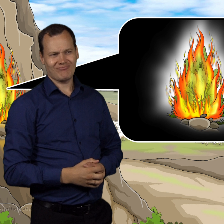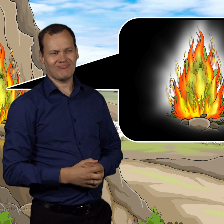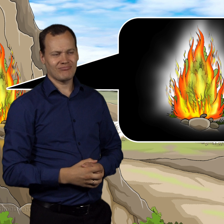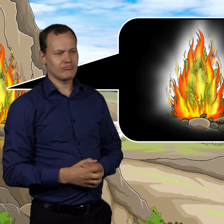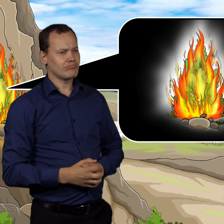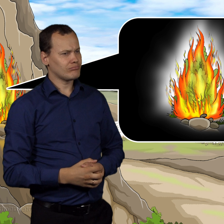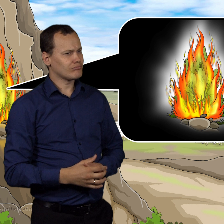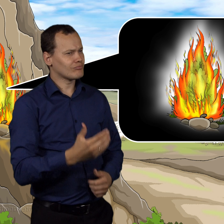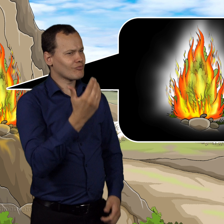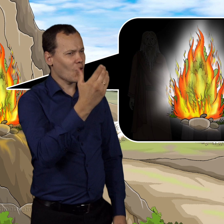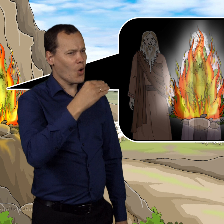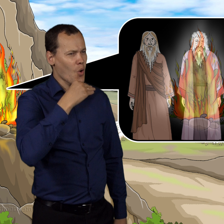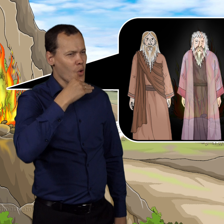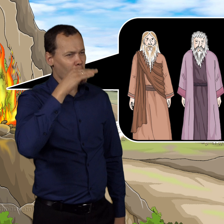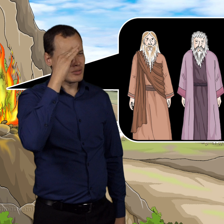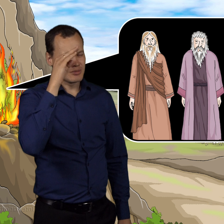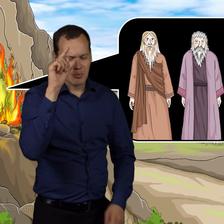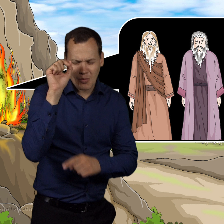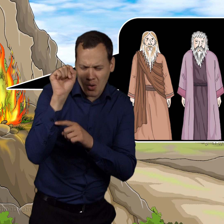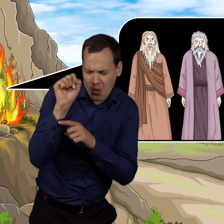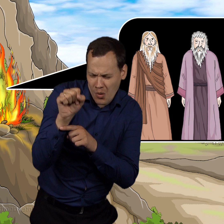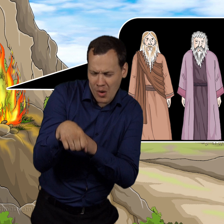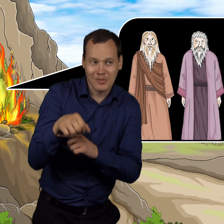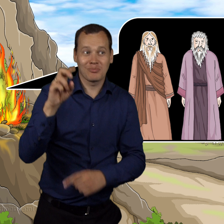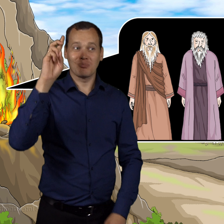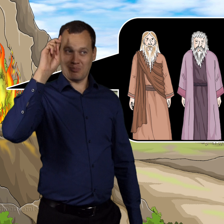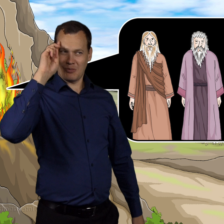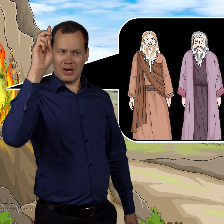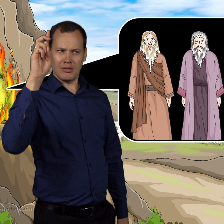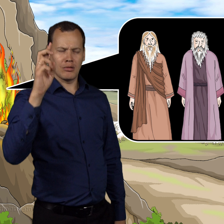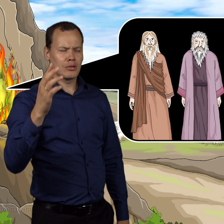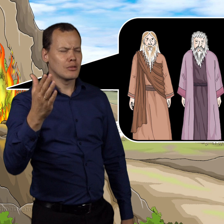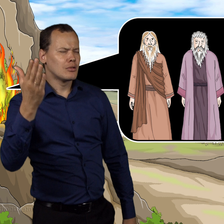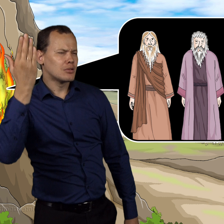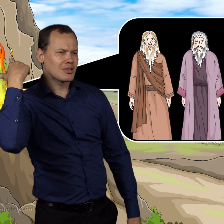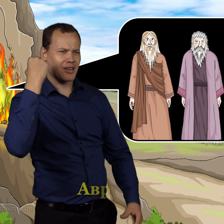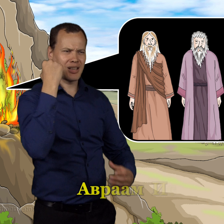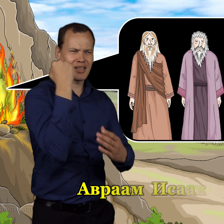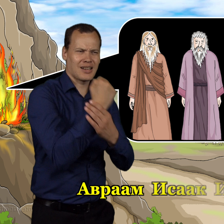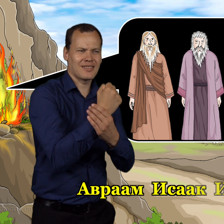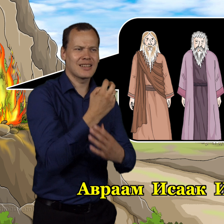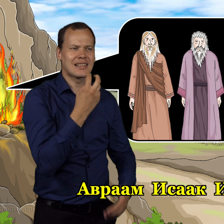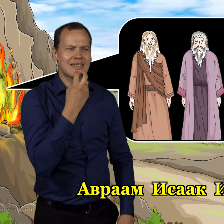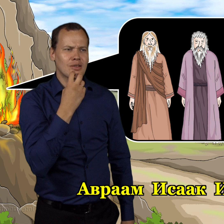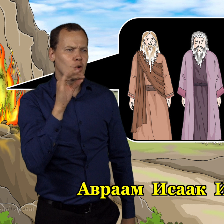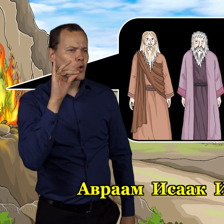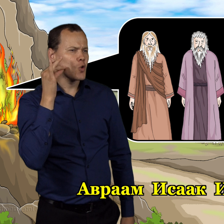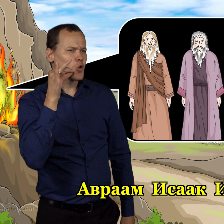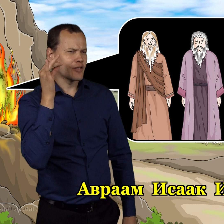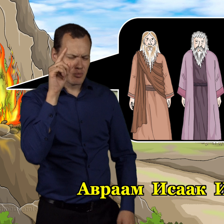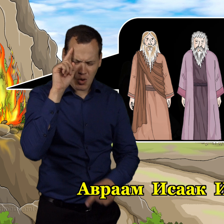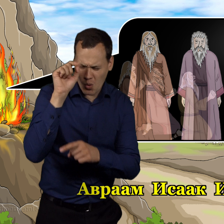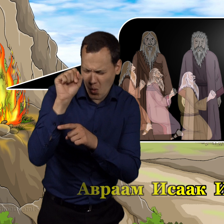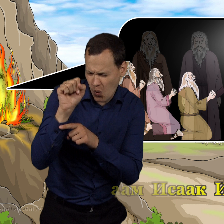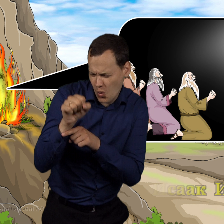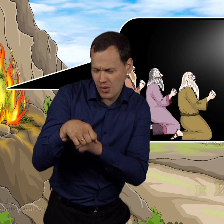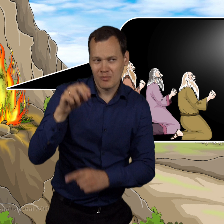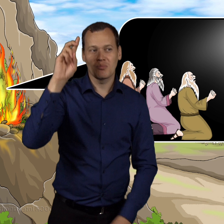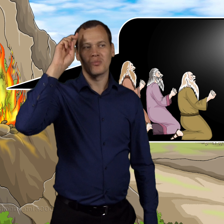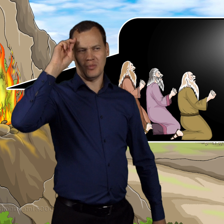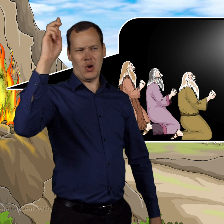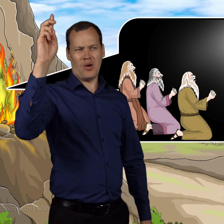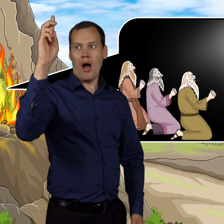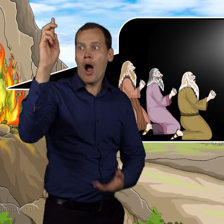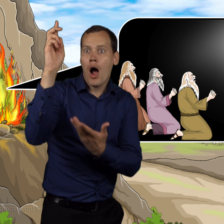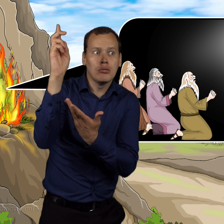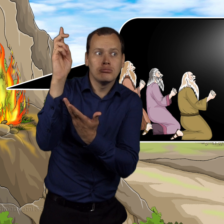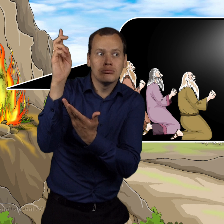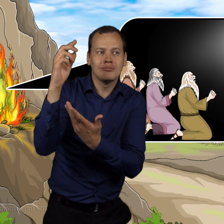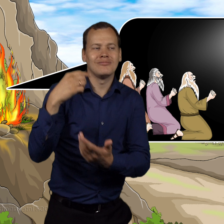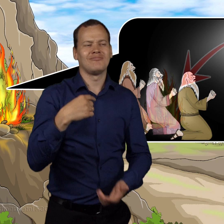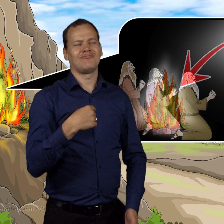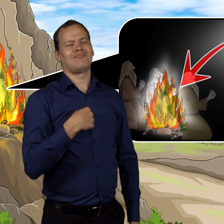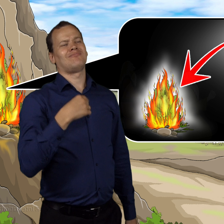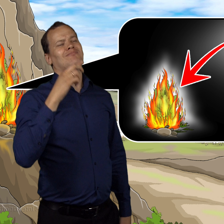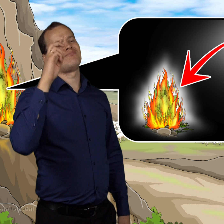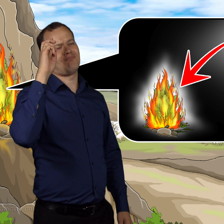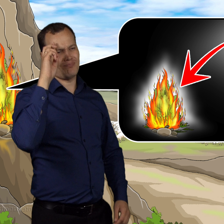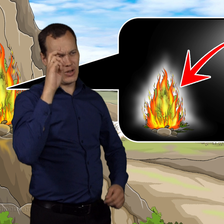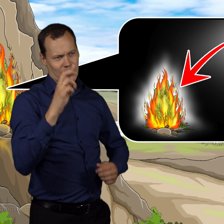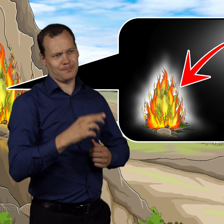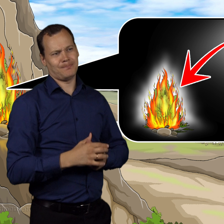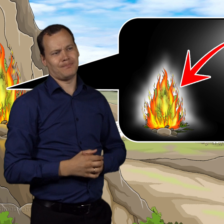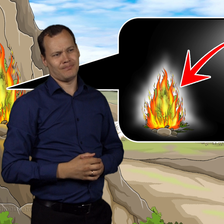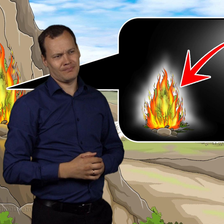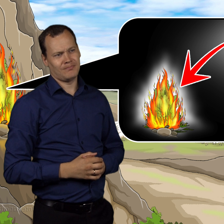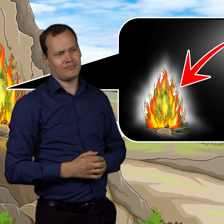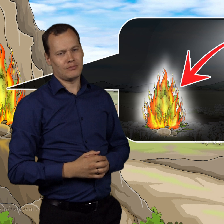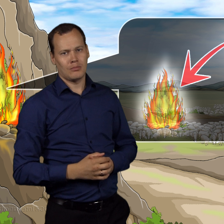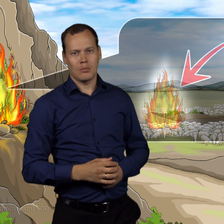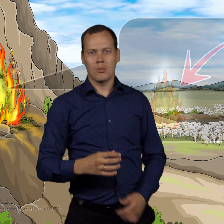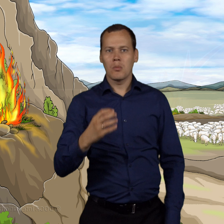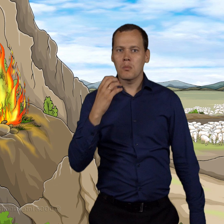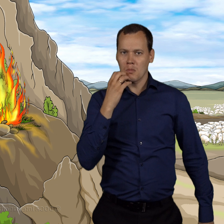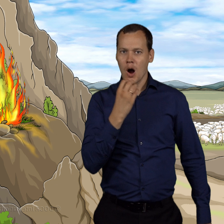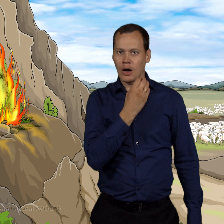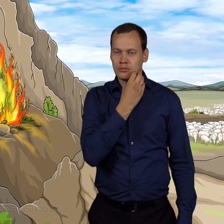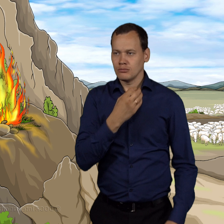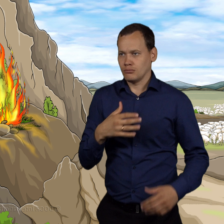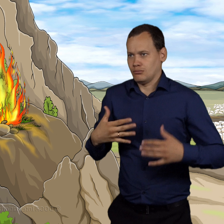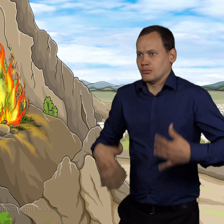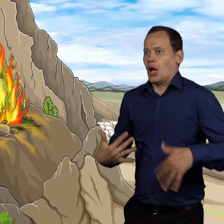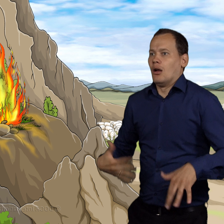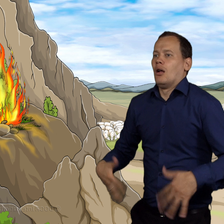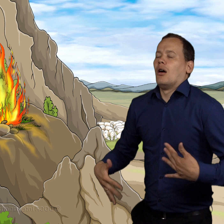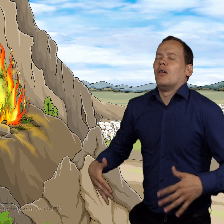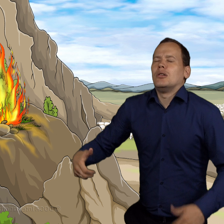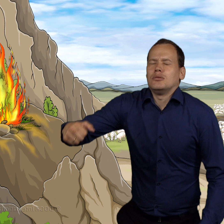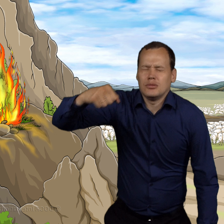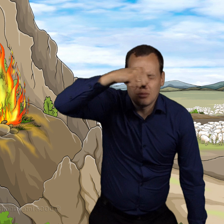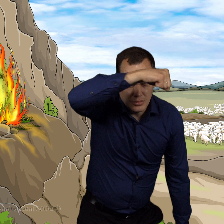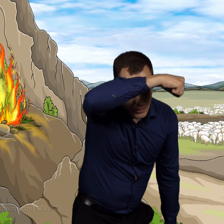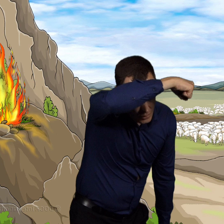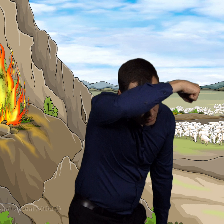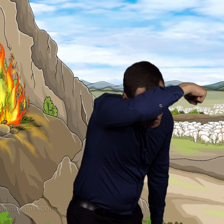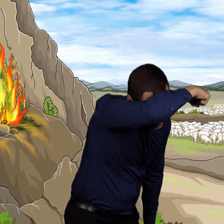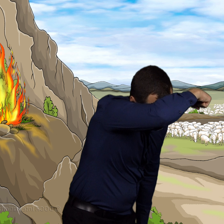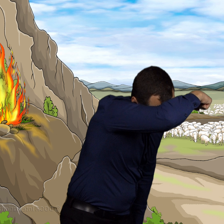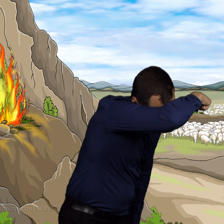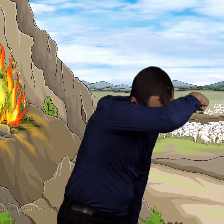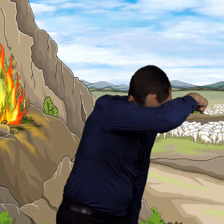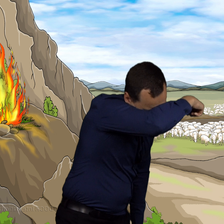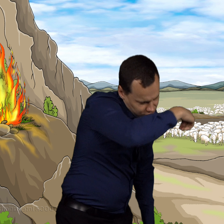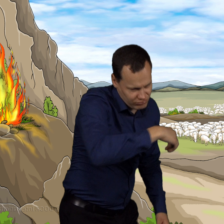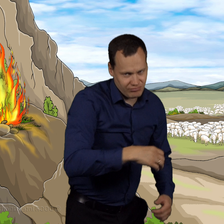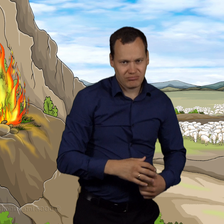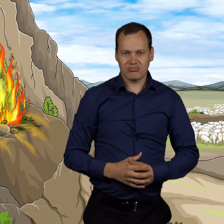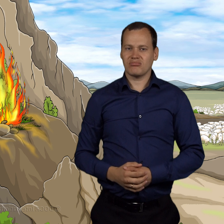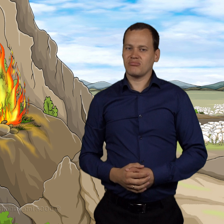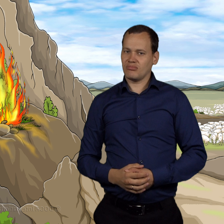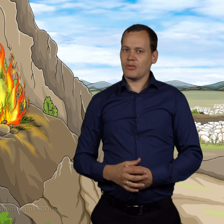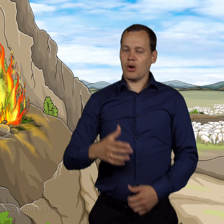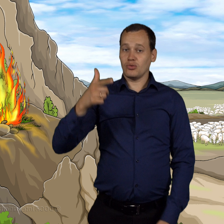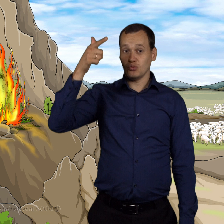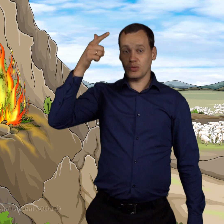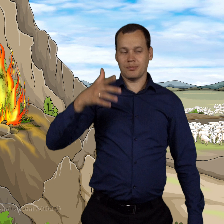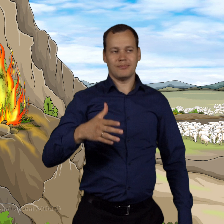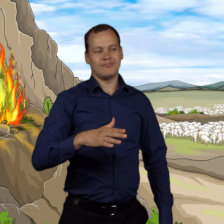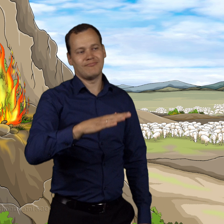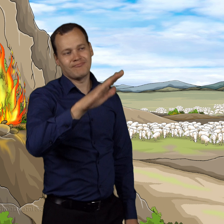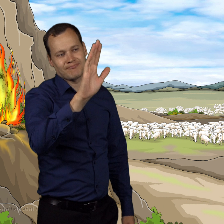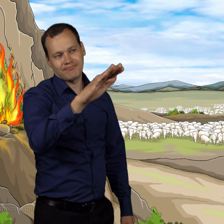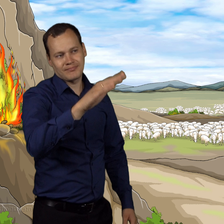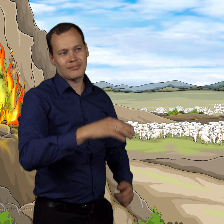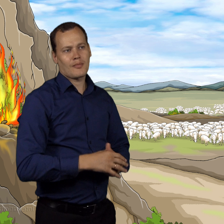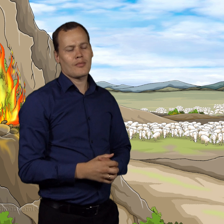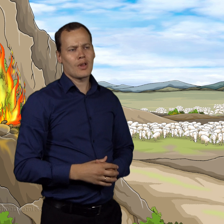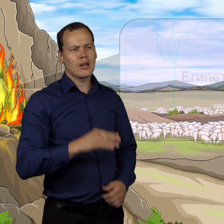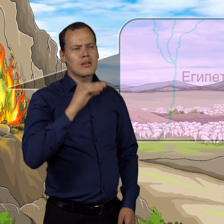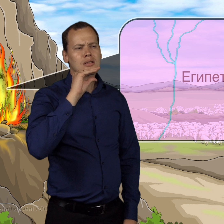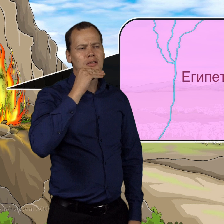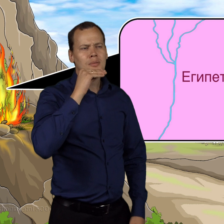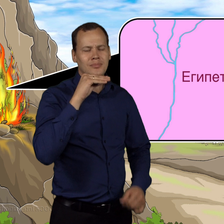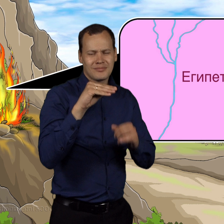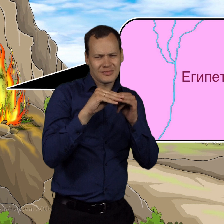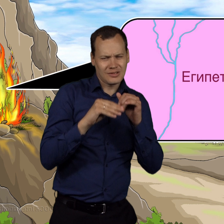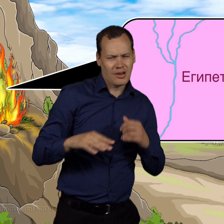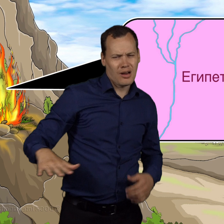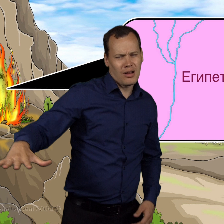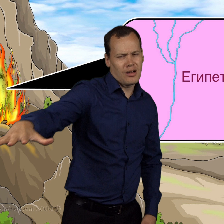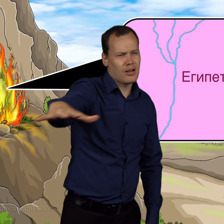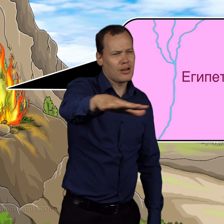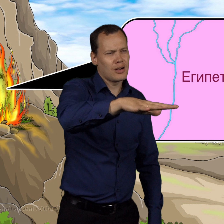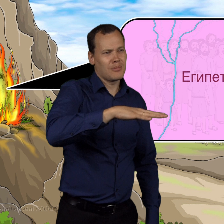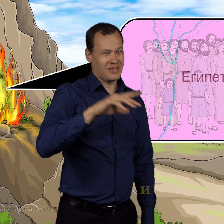Then He said, “I am the God of your father, the God of Abraham, the God of Isaac, and the God of Jacob.” At this, Moses hid his face, for he was afraid to look at God.